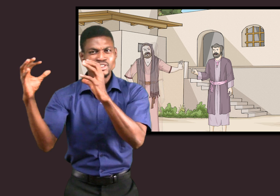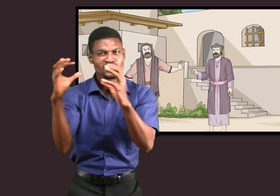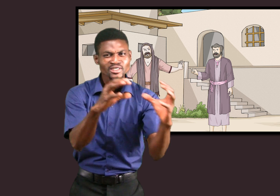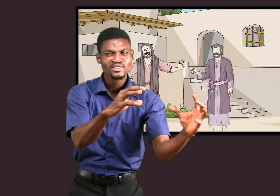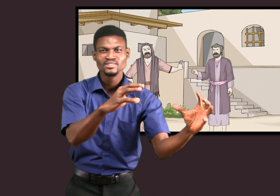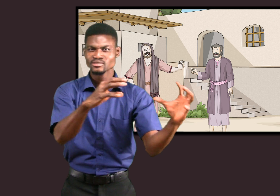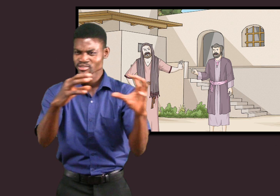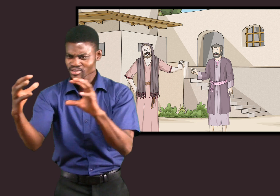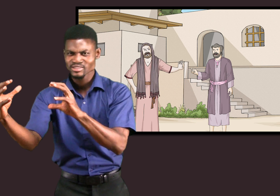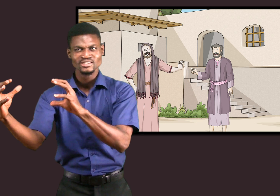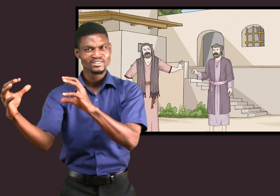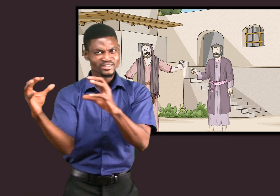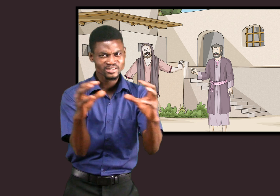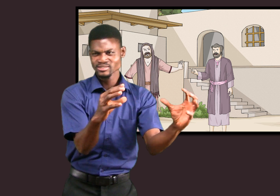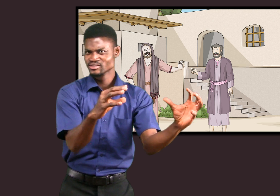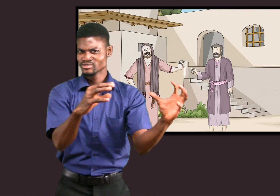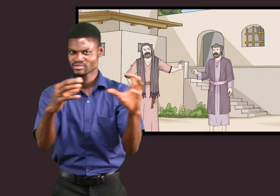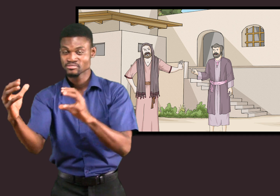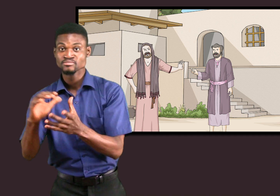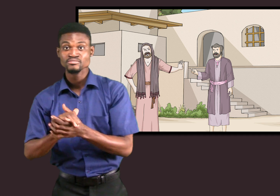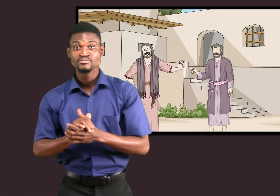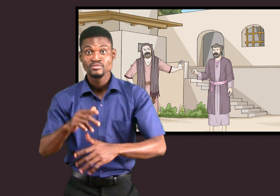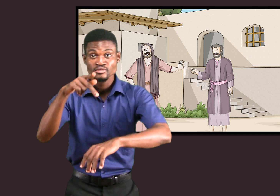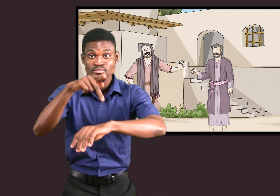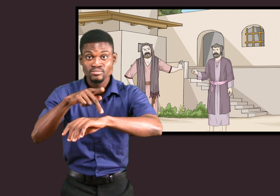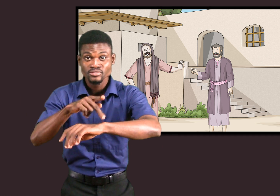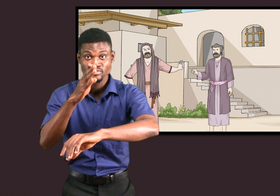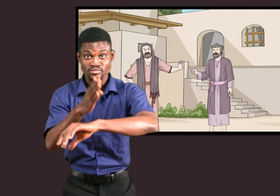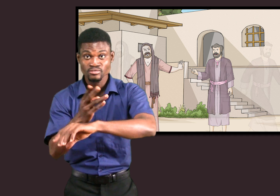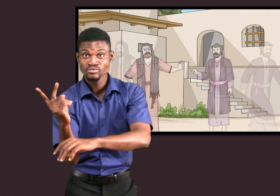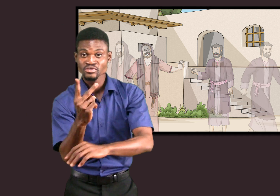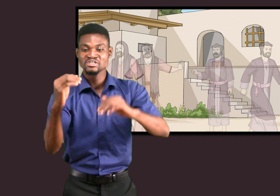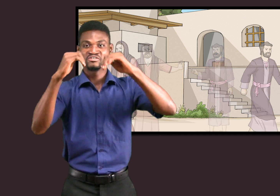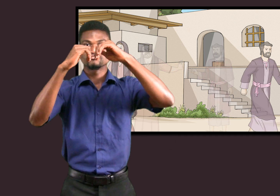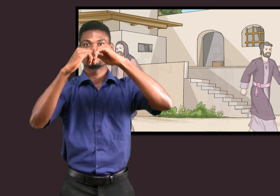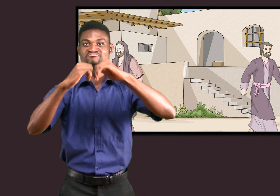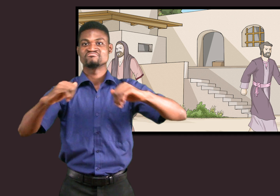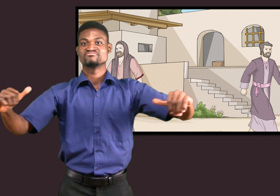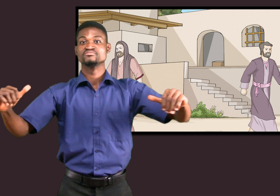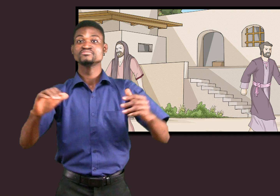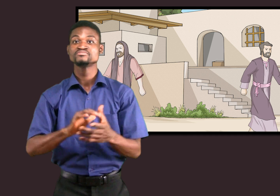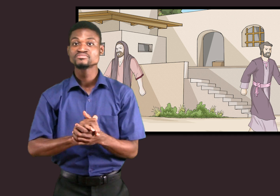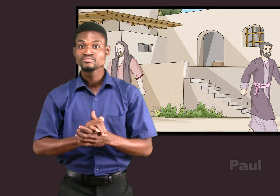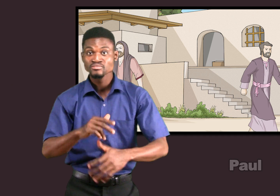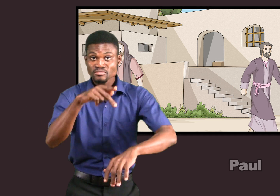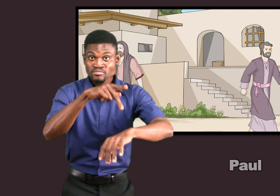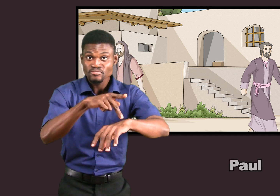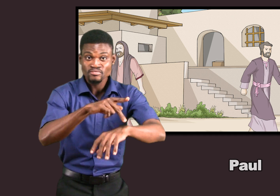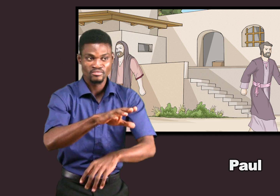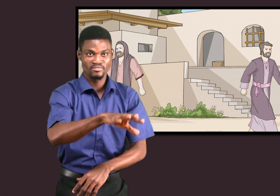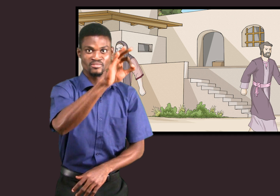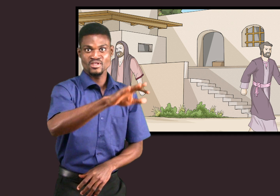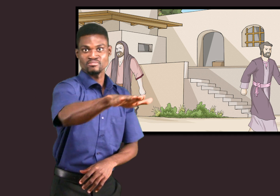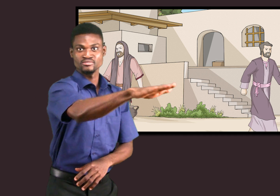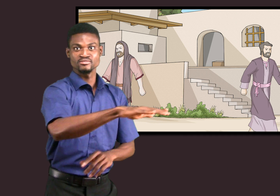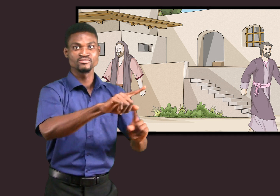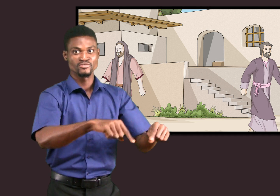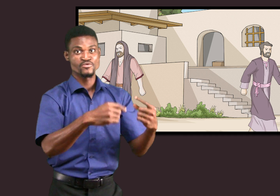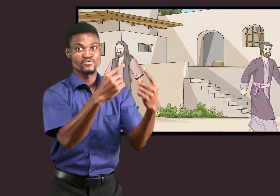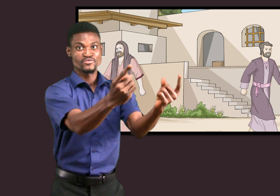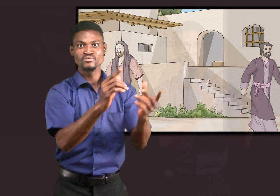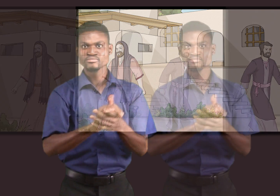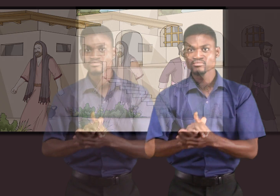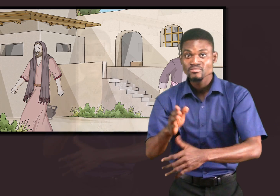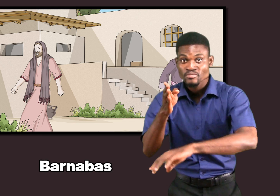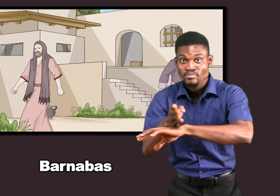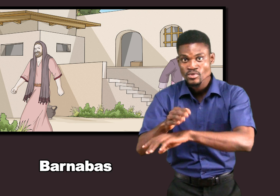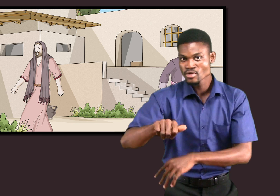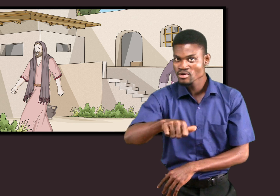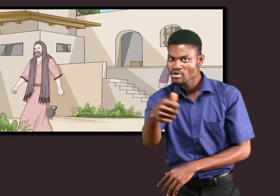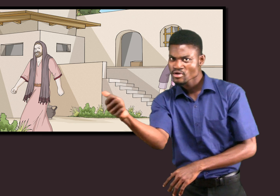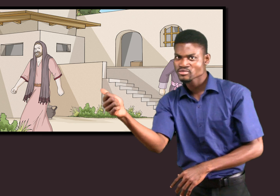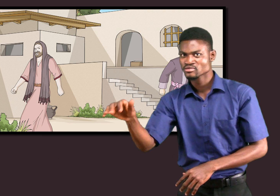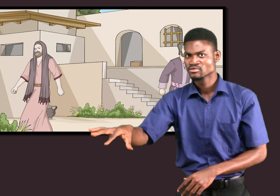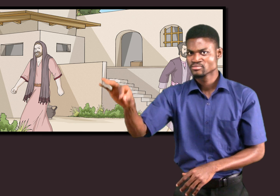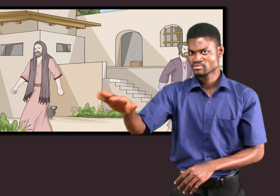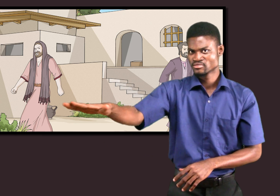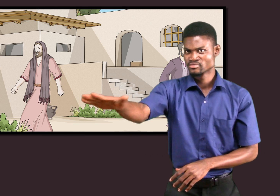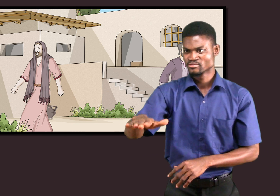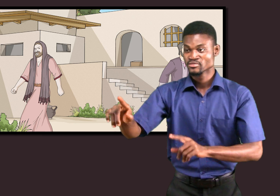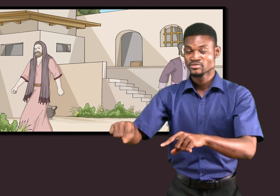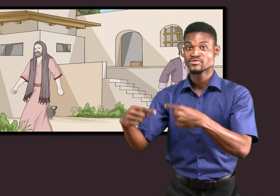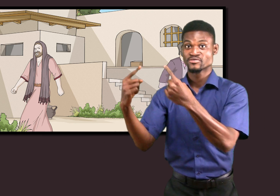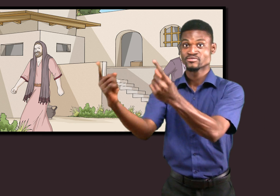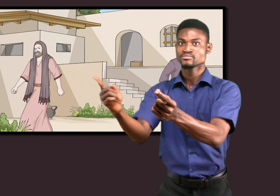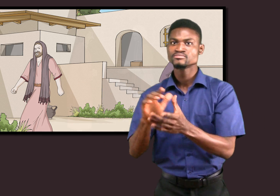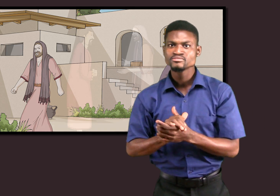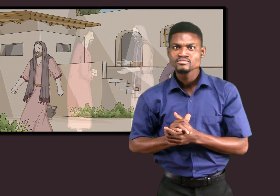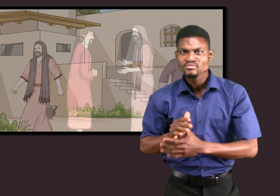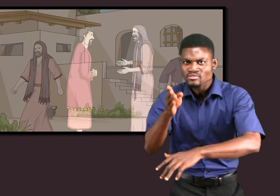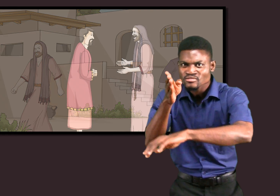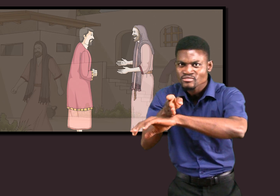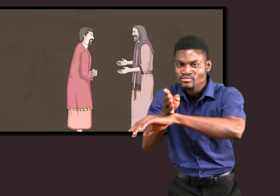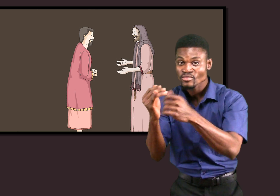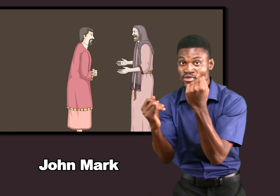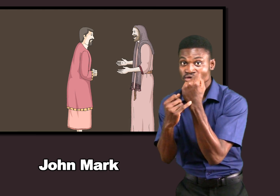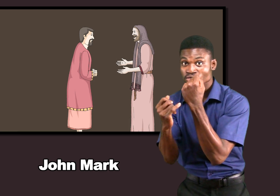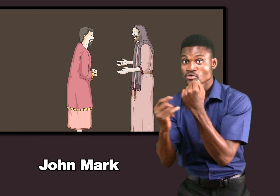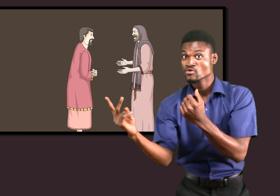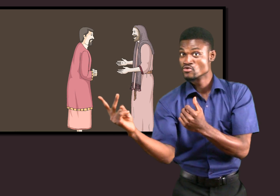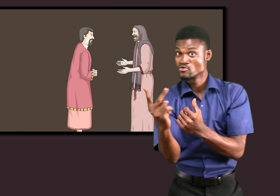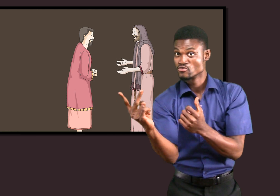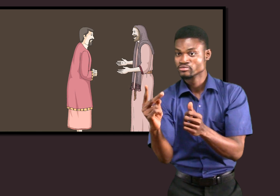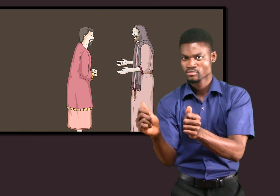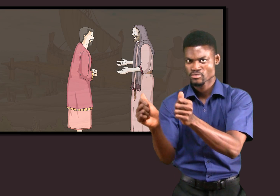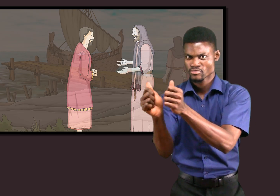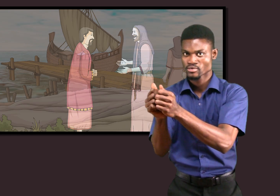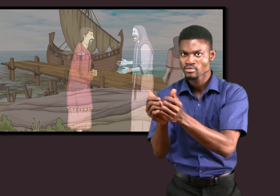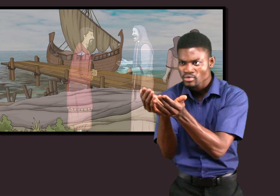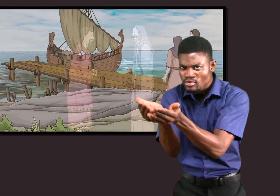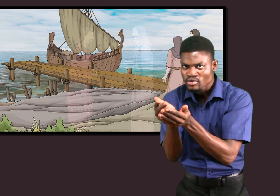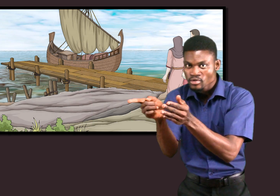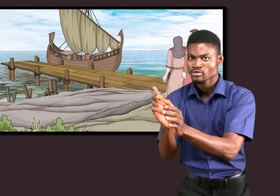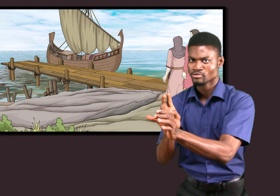Their disagreement was so sharp that they parted company.